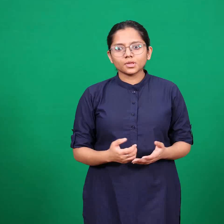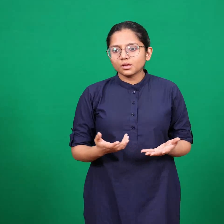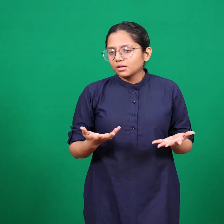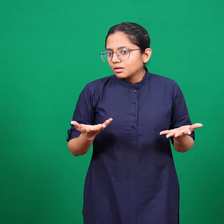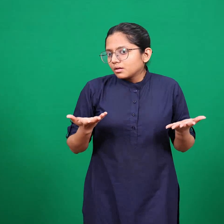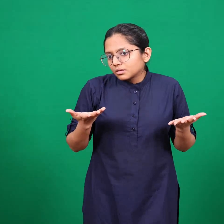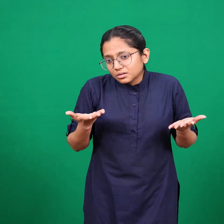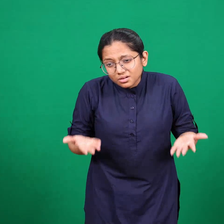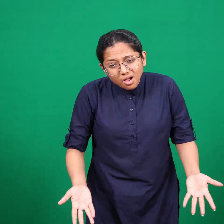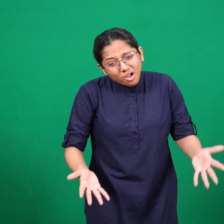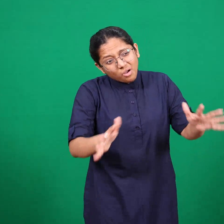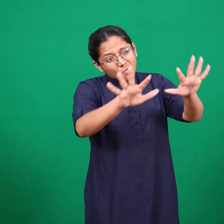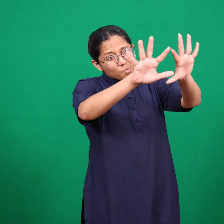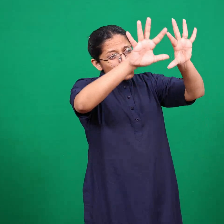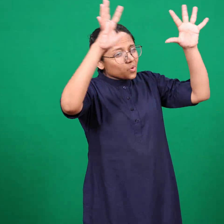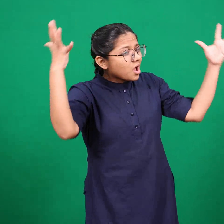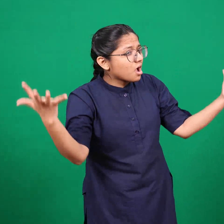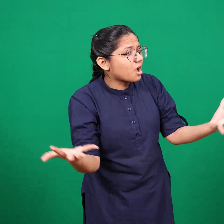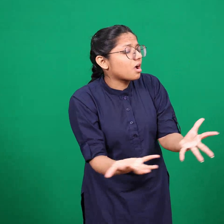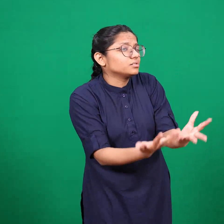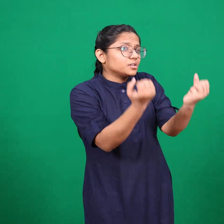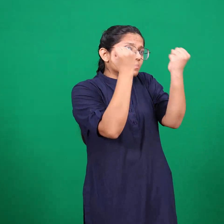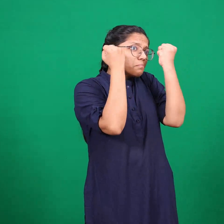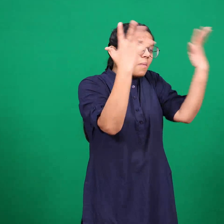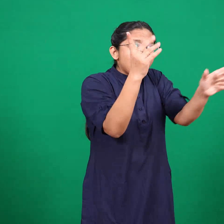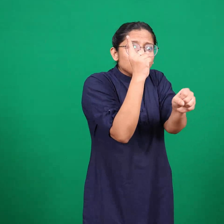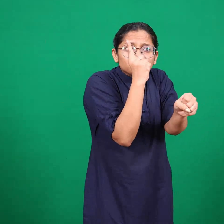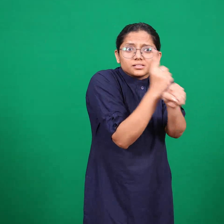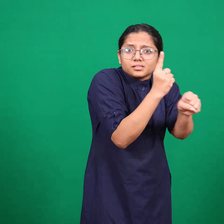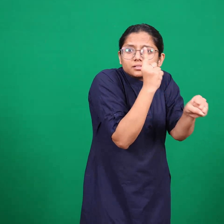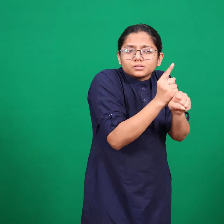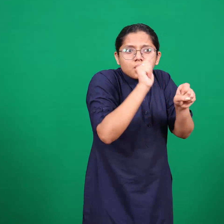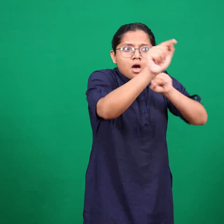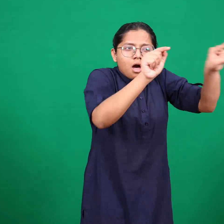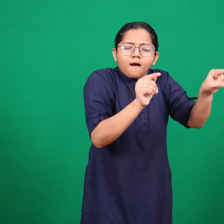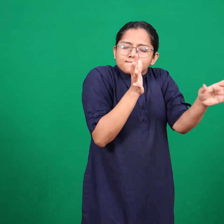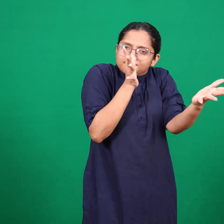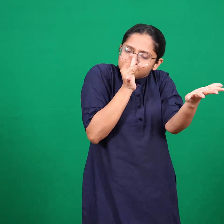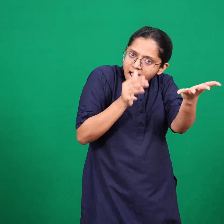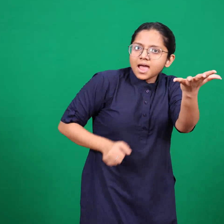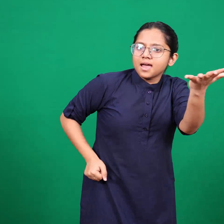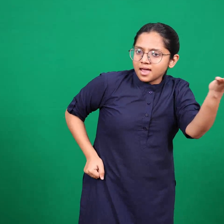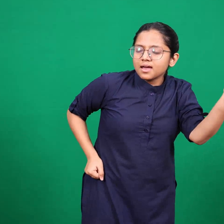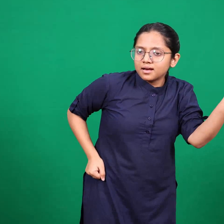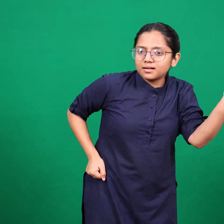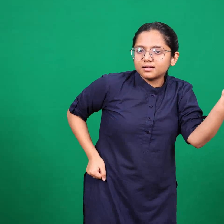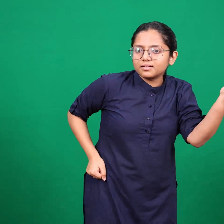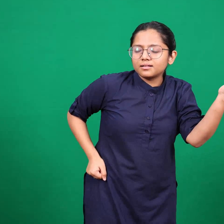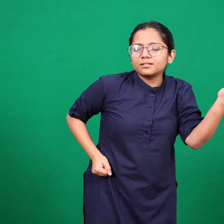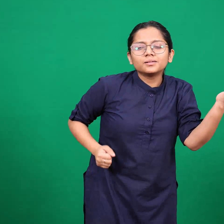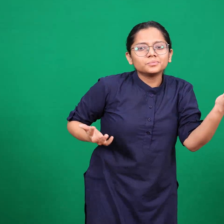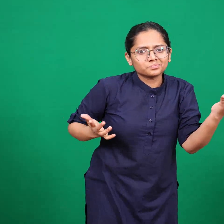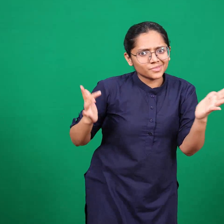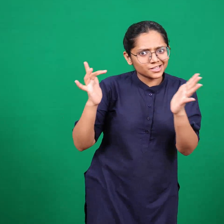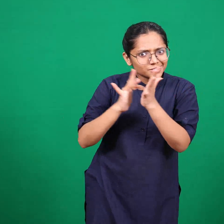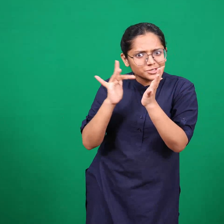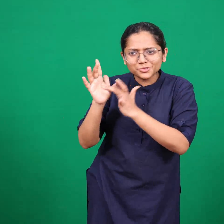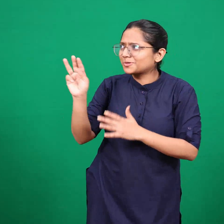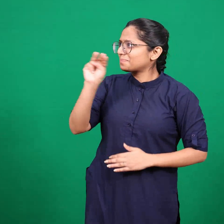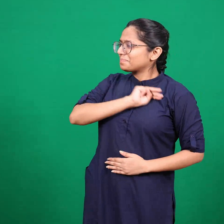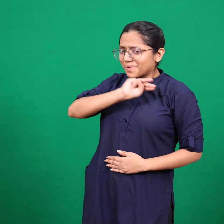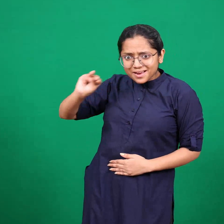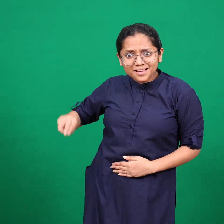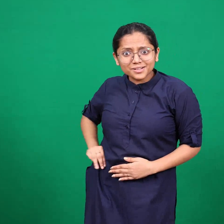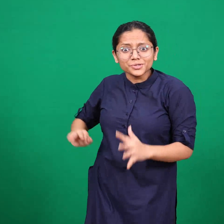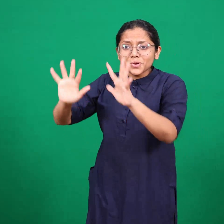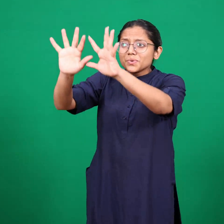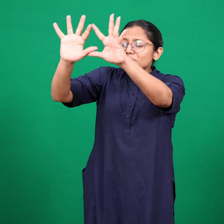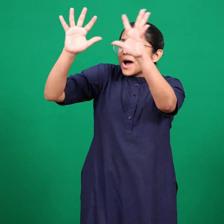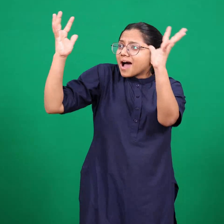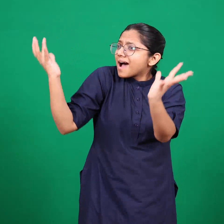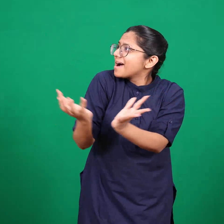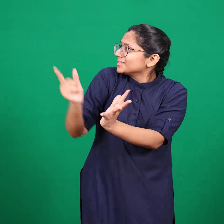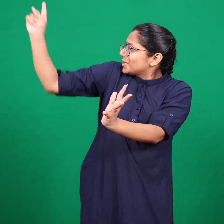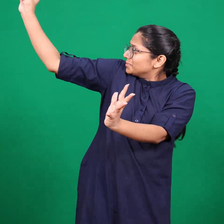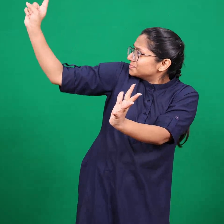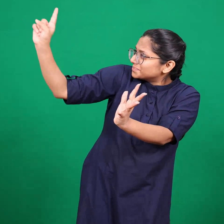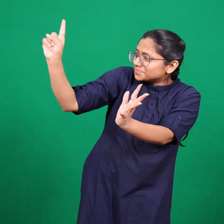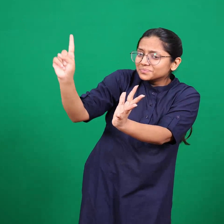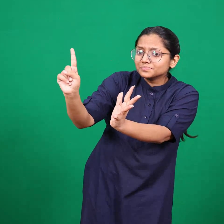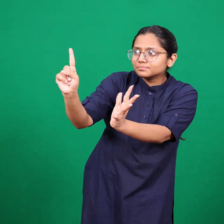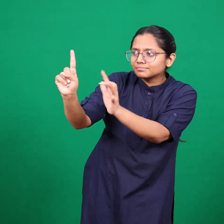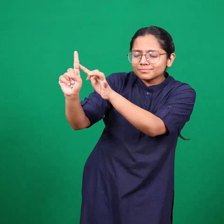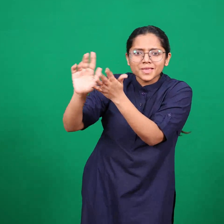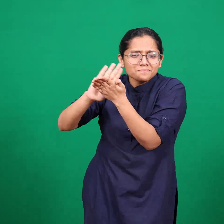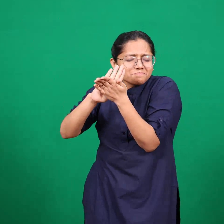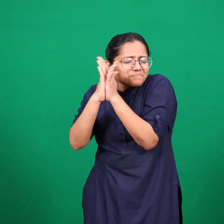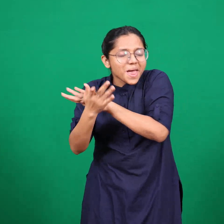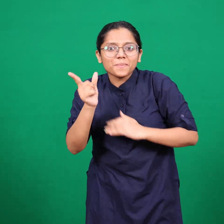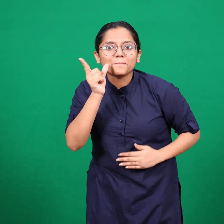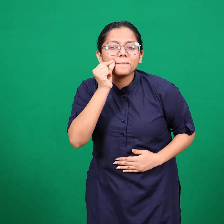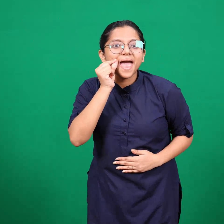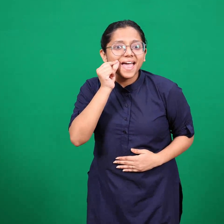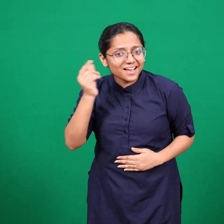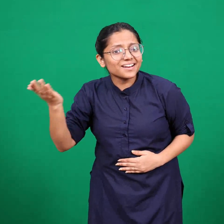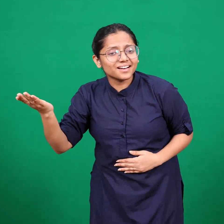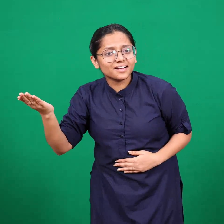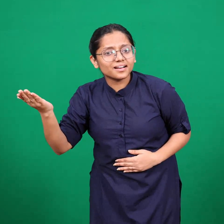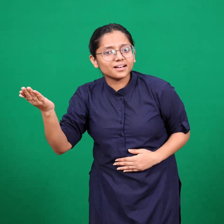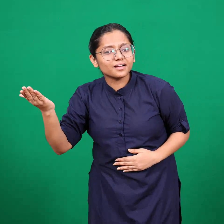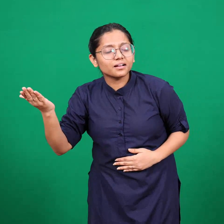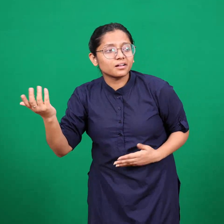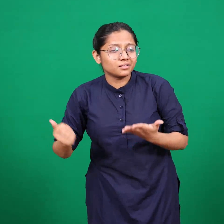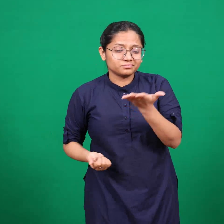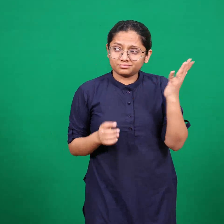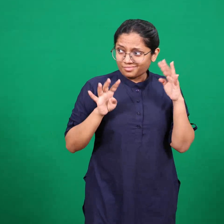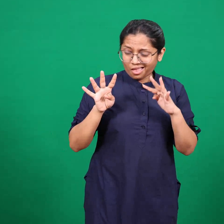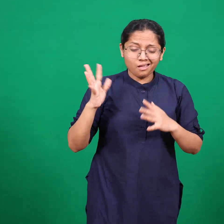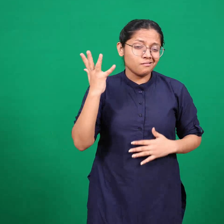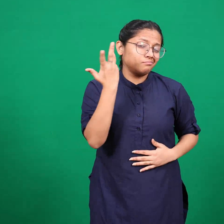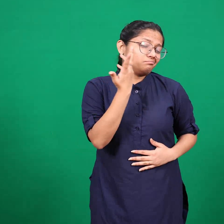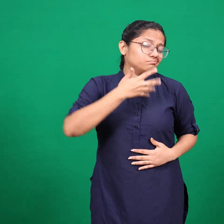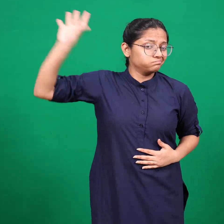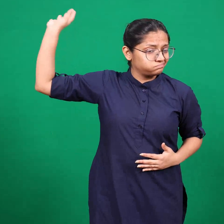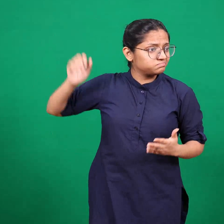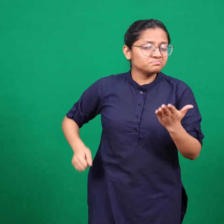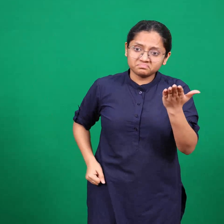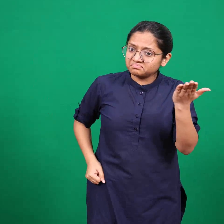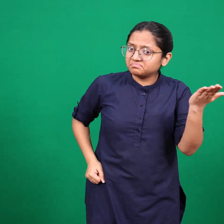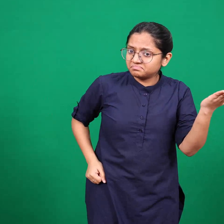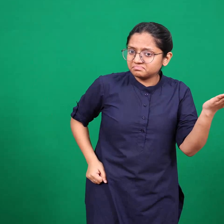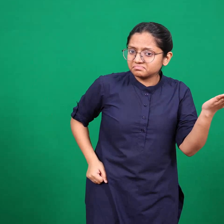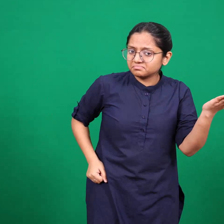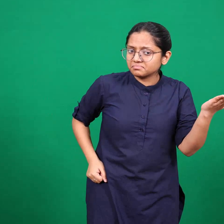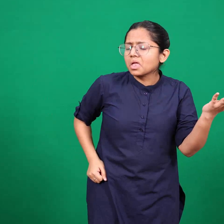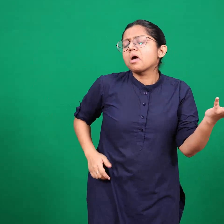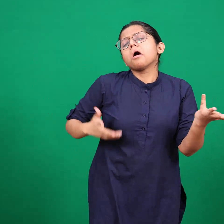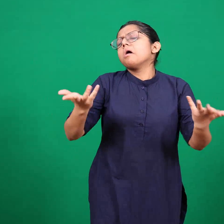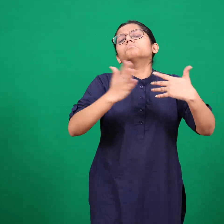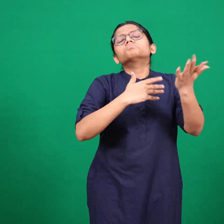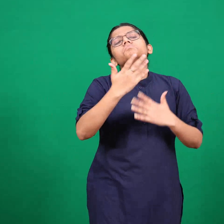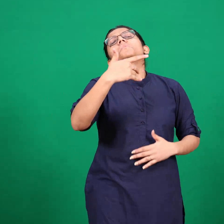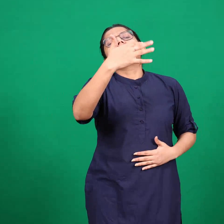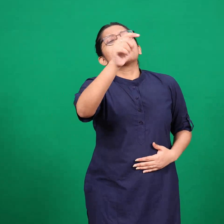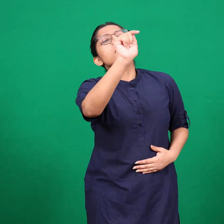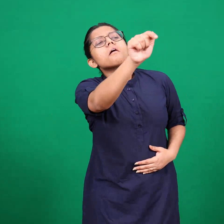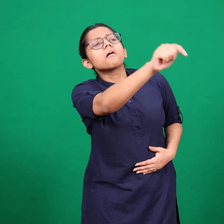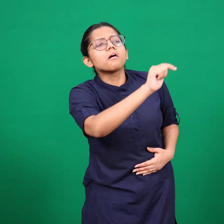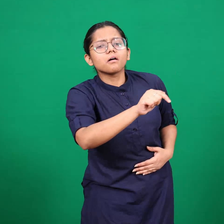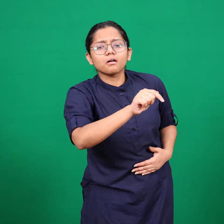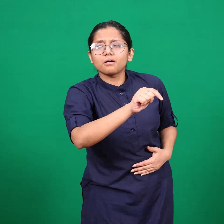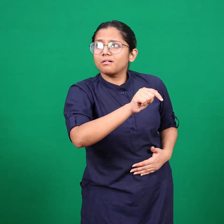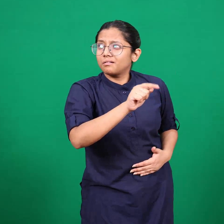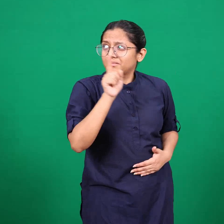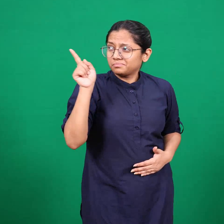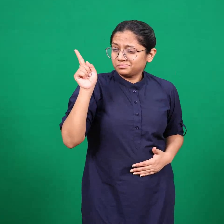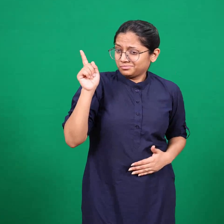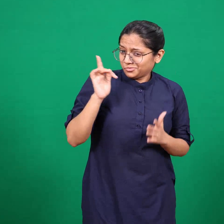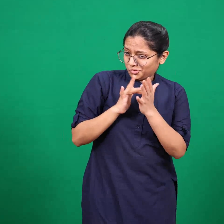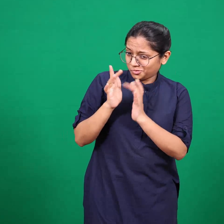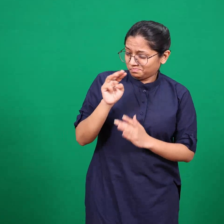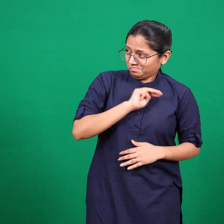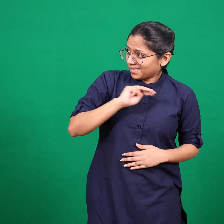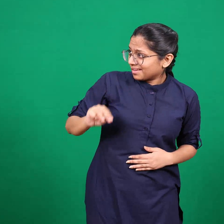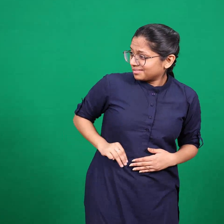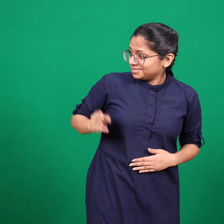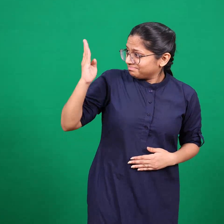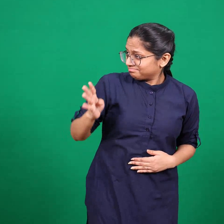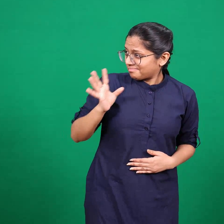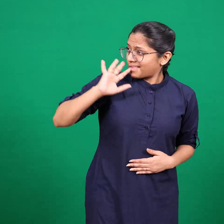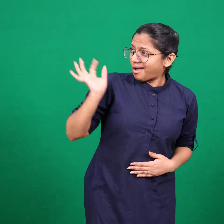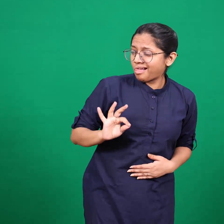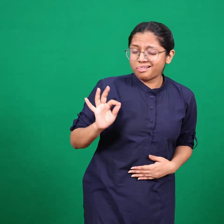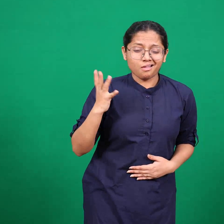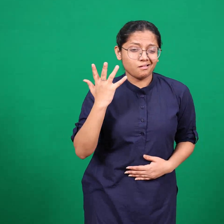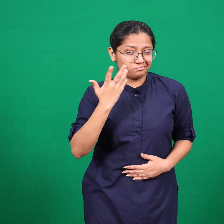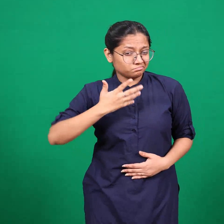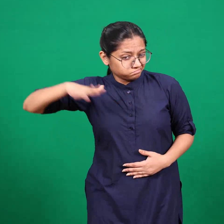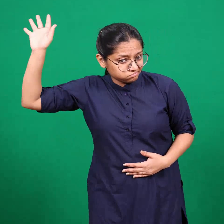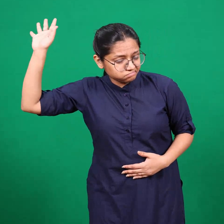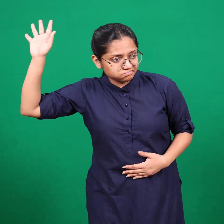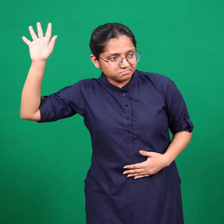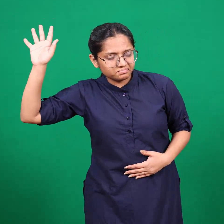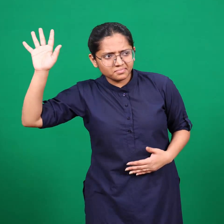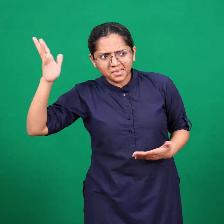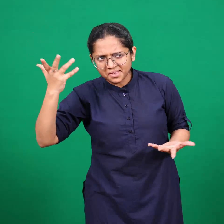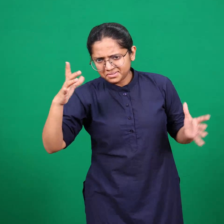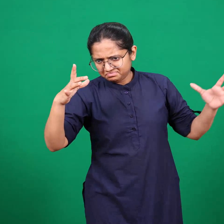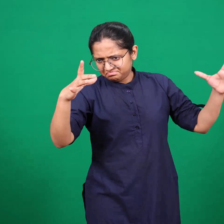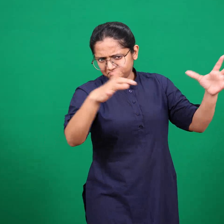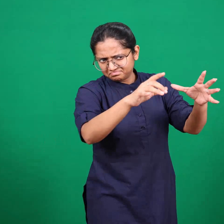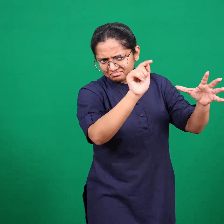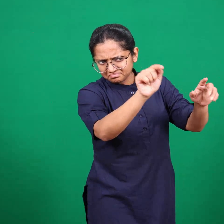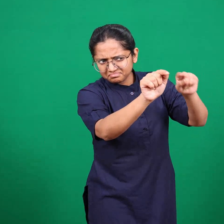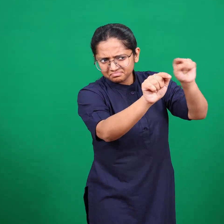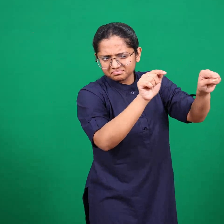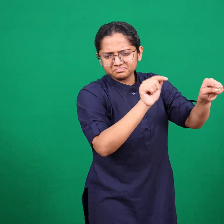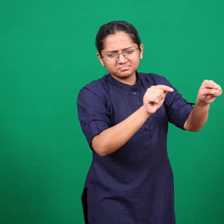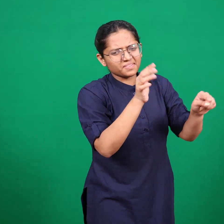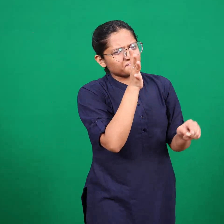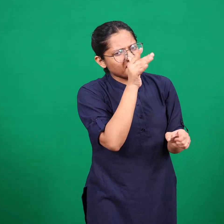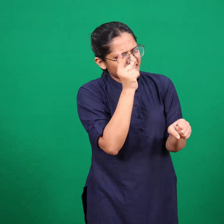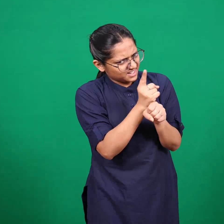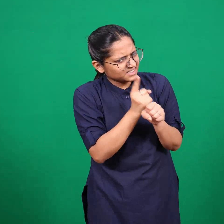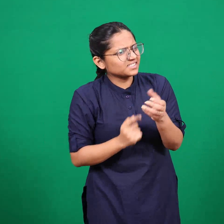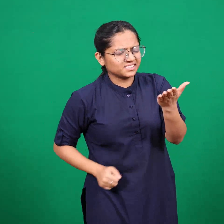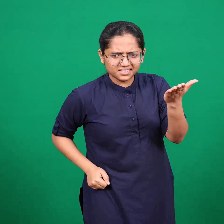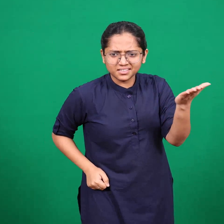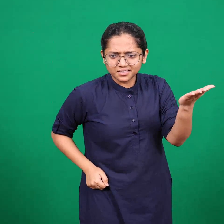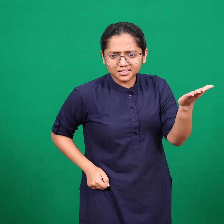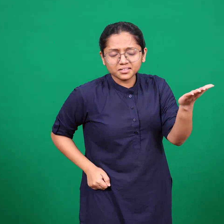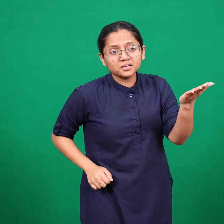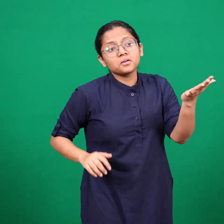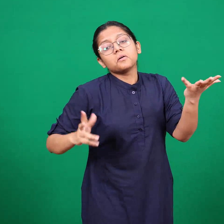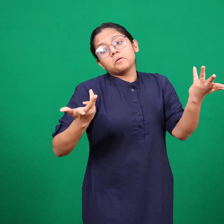For many deceivers have gone out into the world, refusing to confess the coming of Jesus Christ in the flesh.